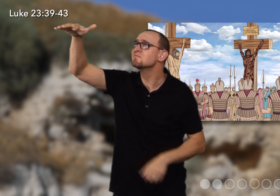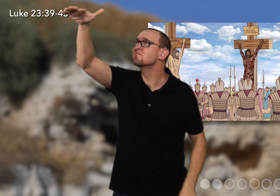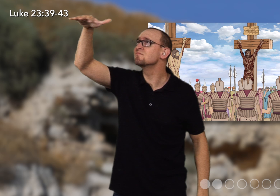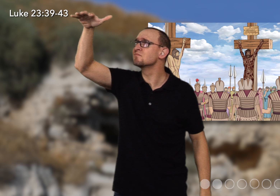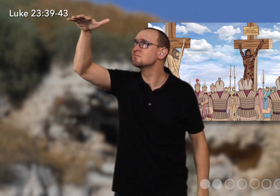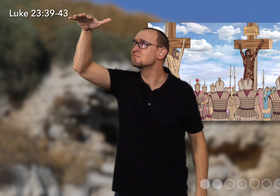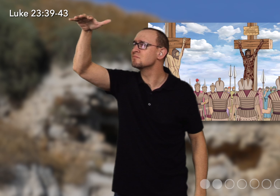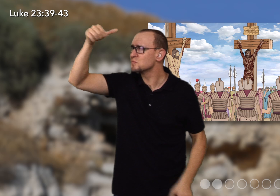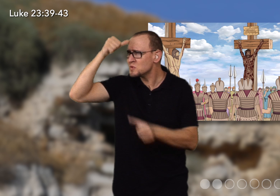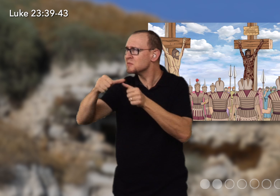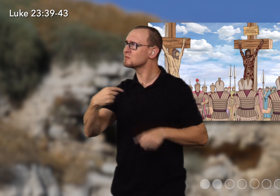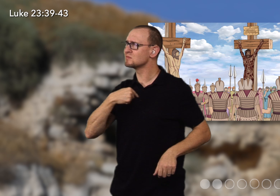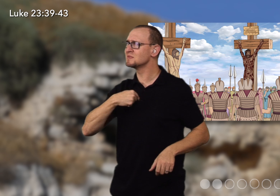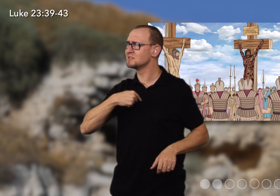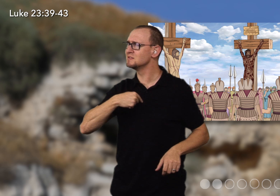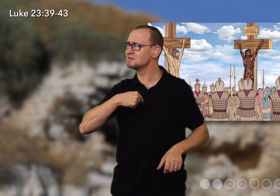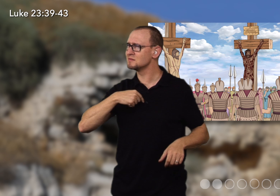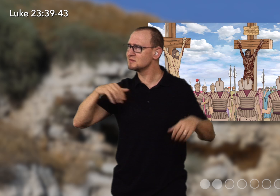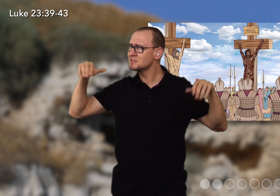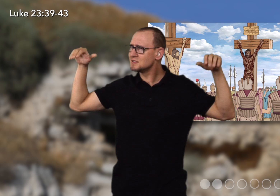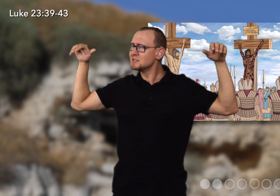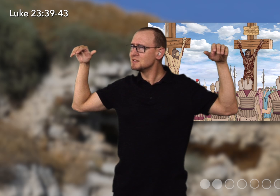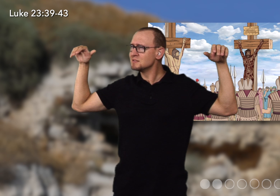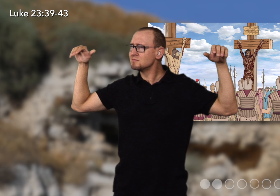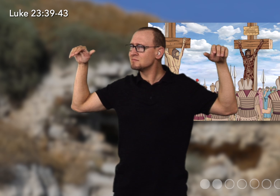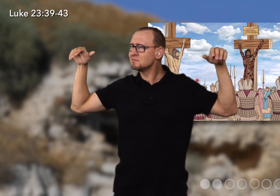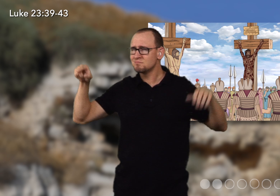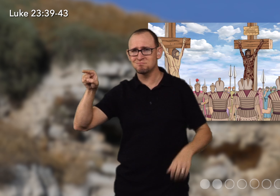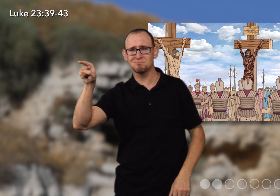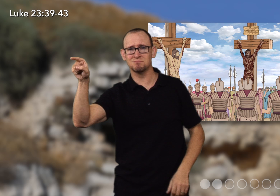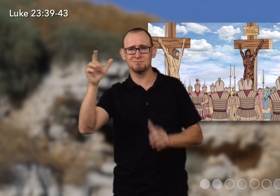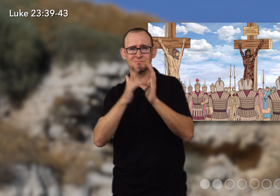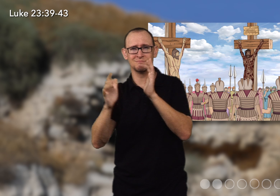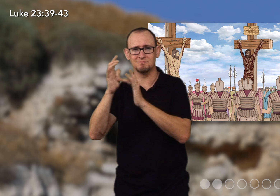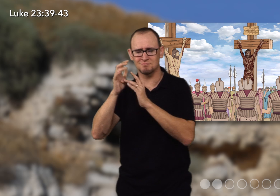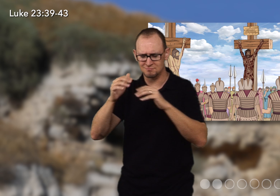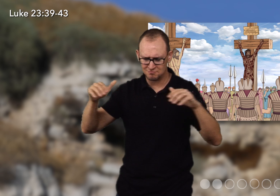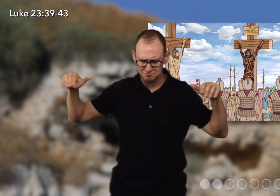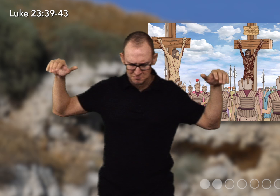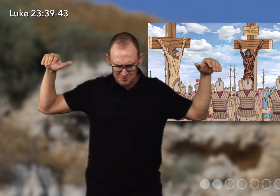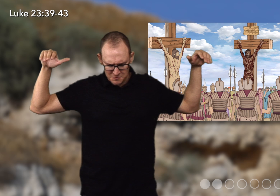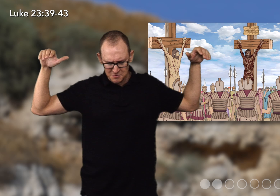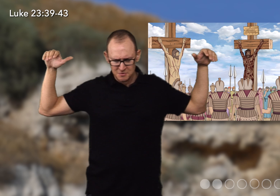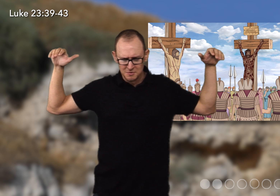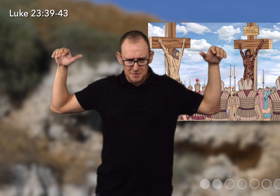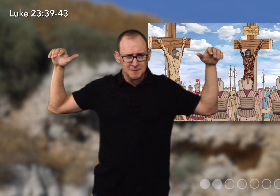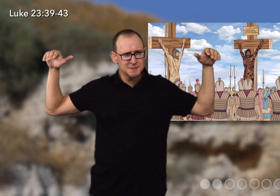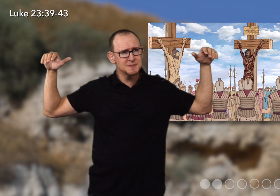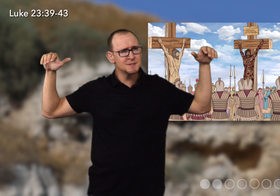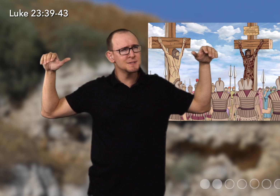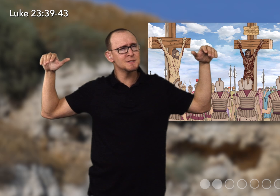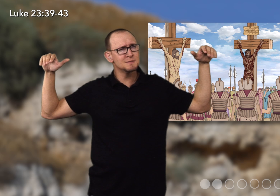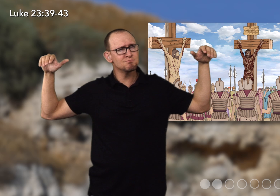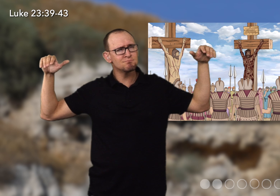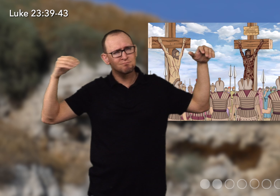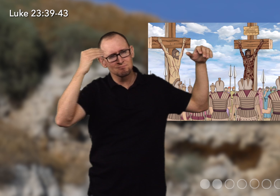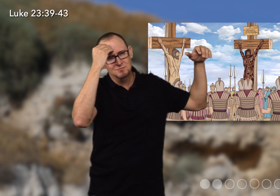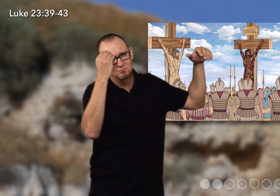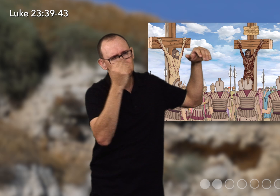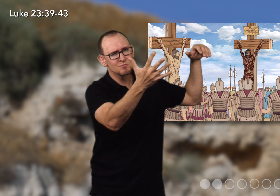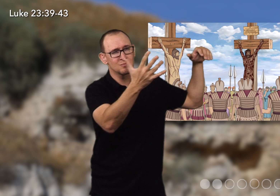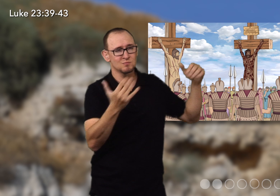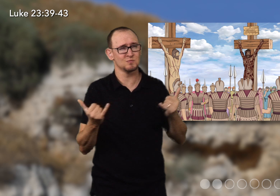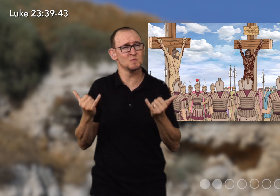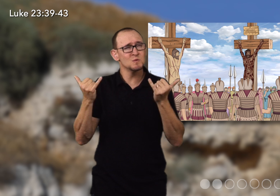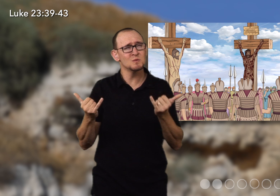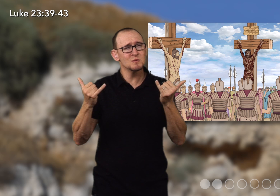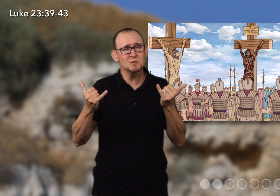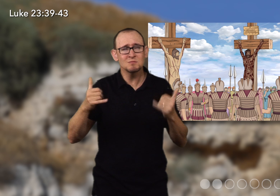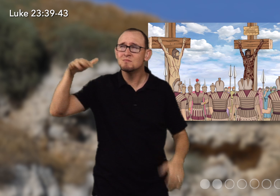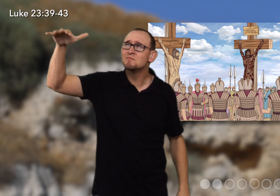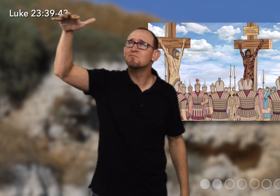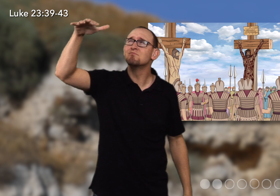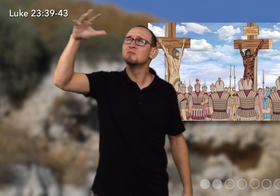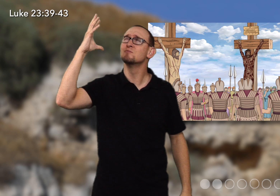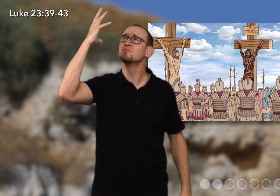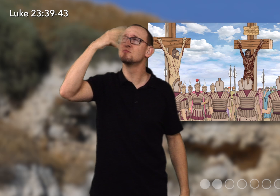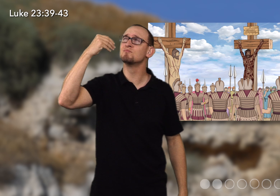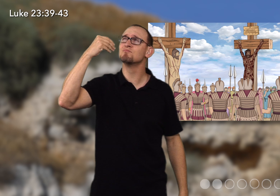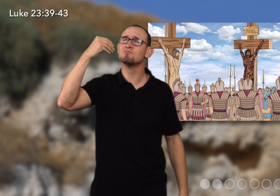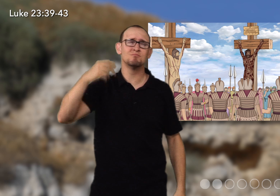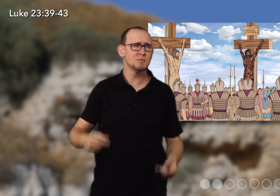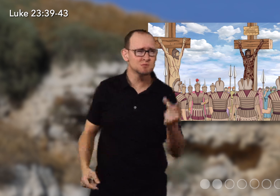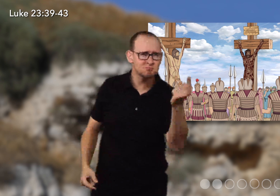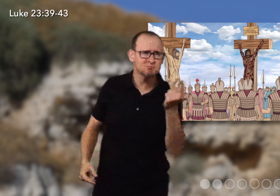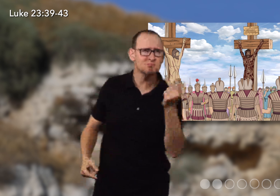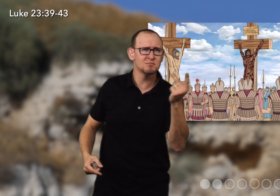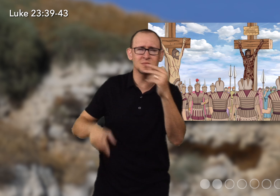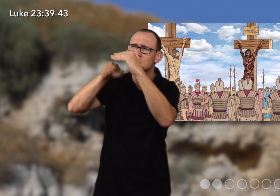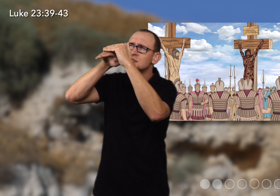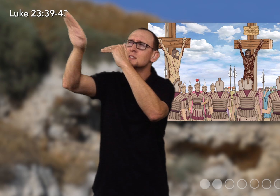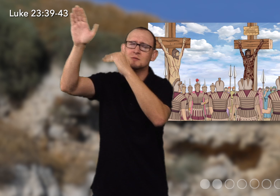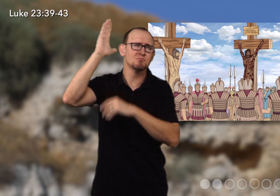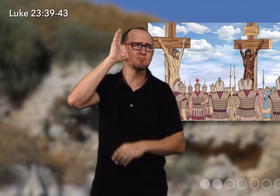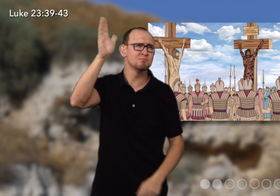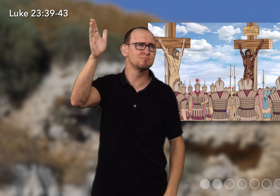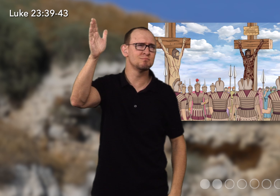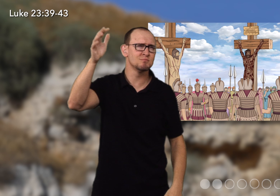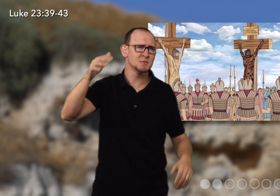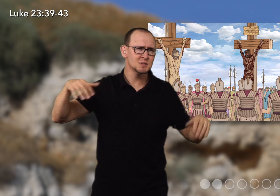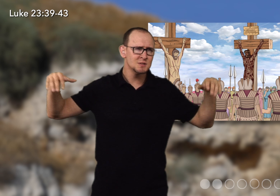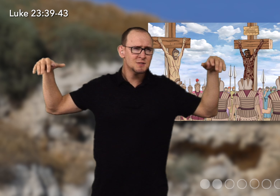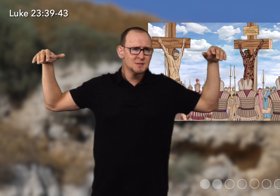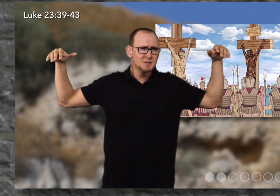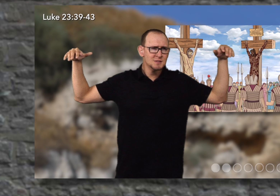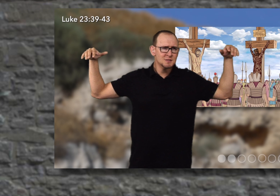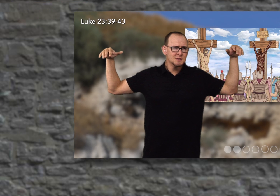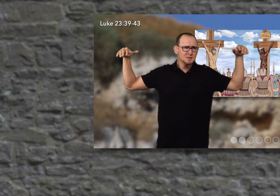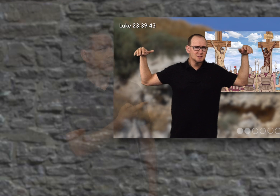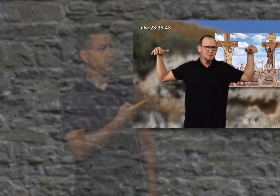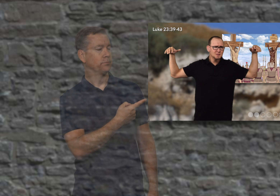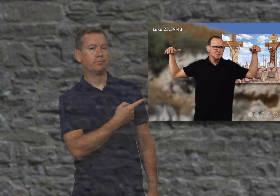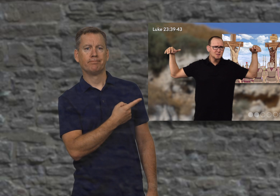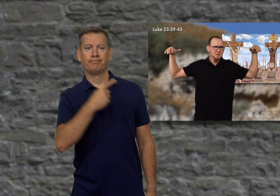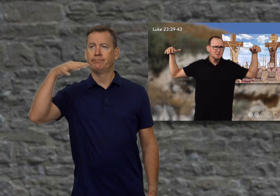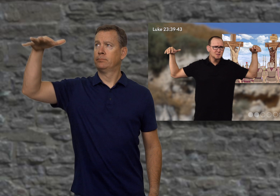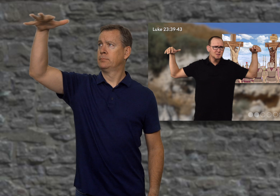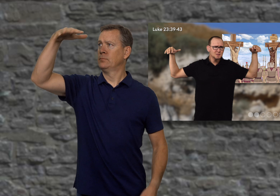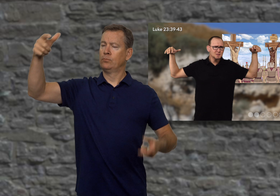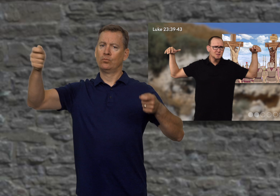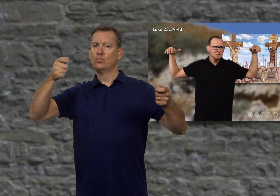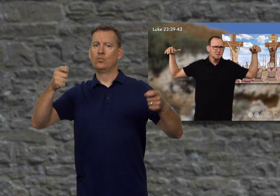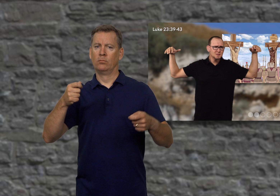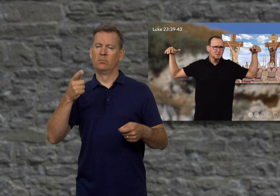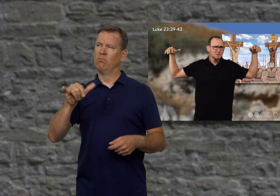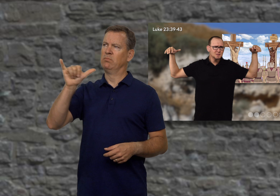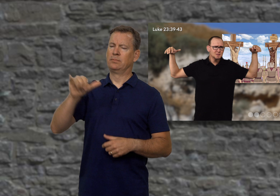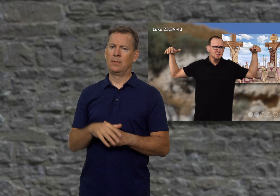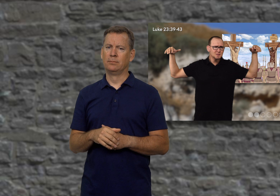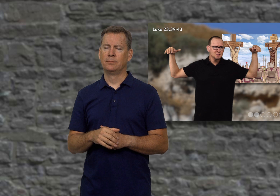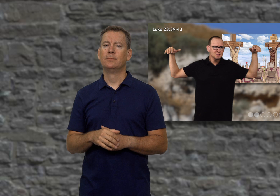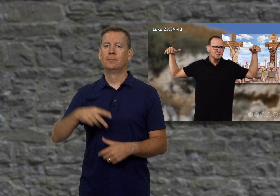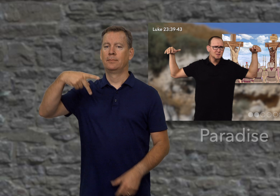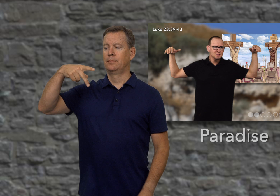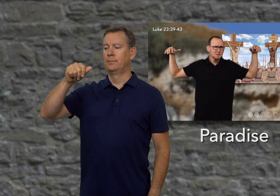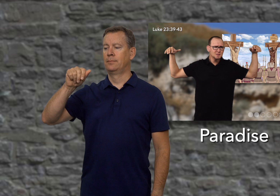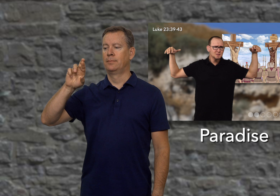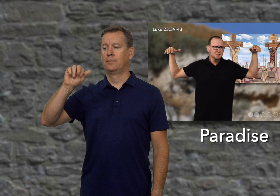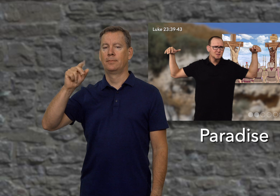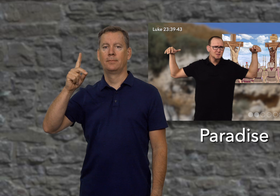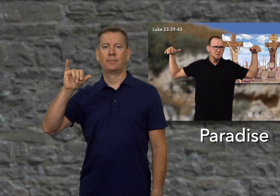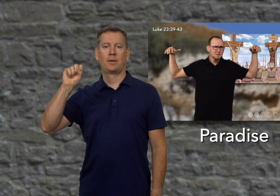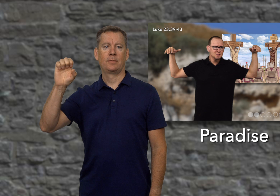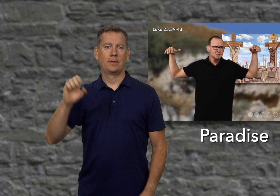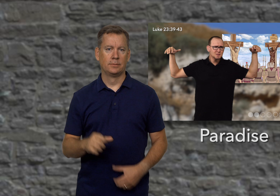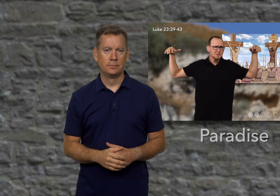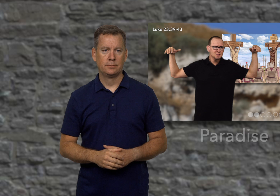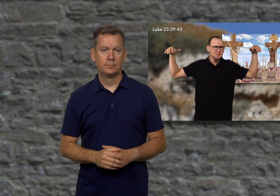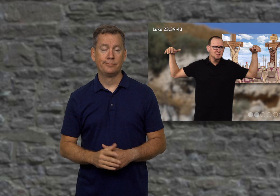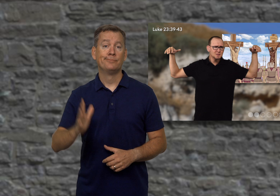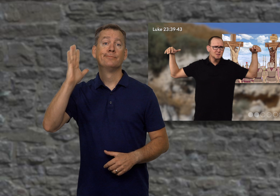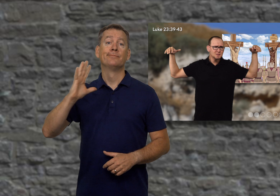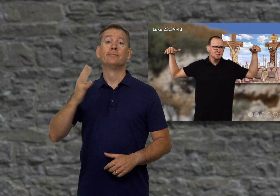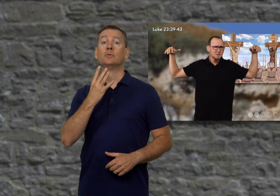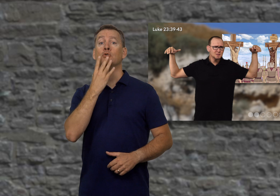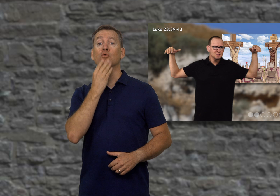We are punished justly, for we are receiving what our actions deserve.